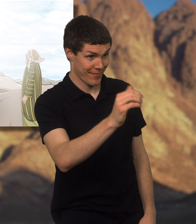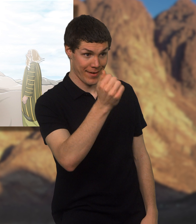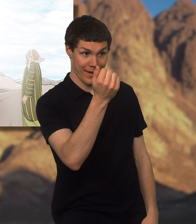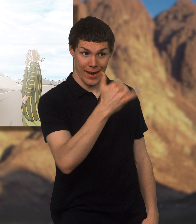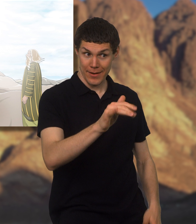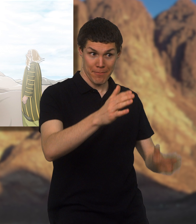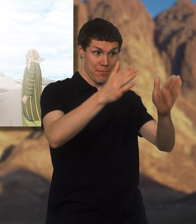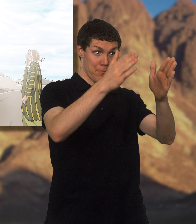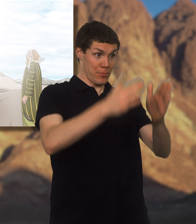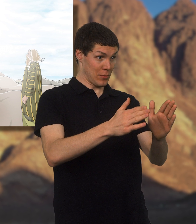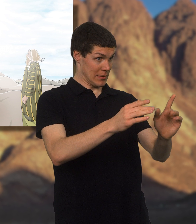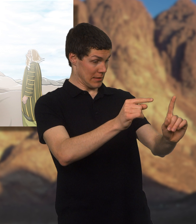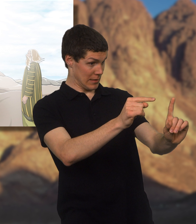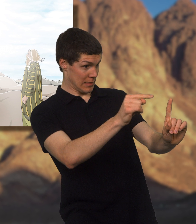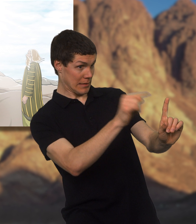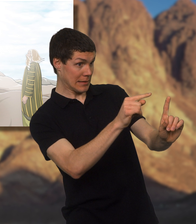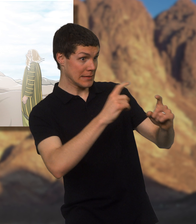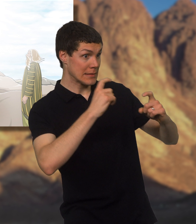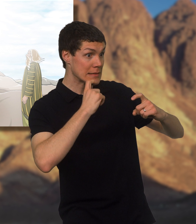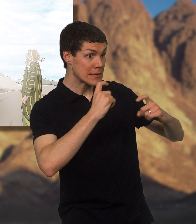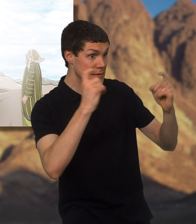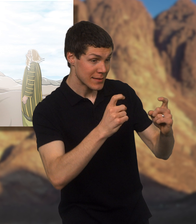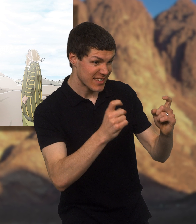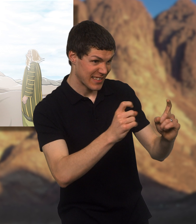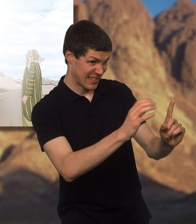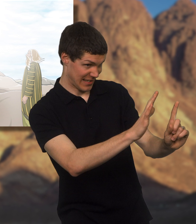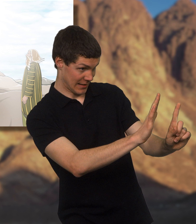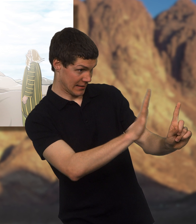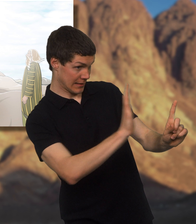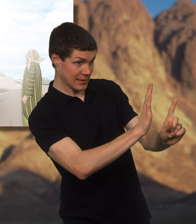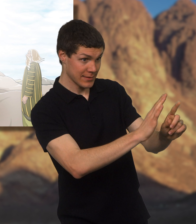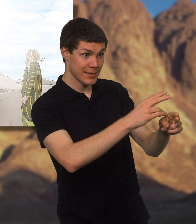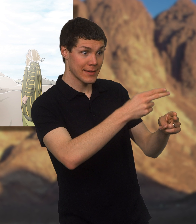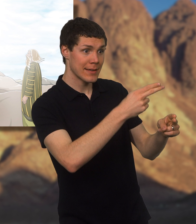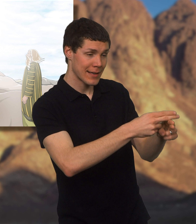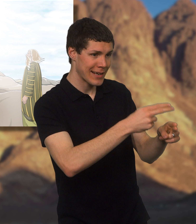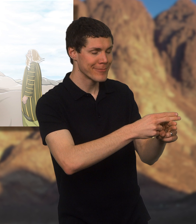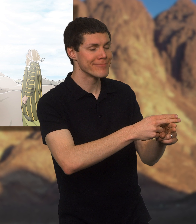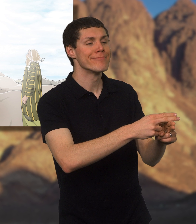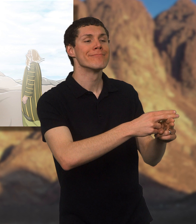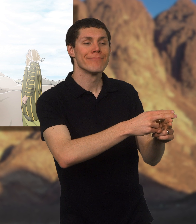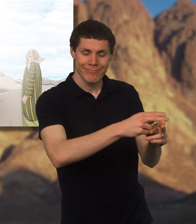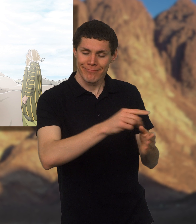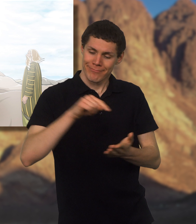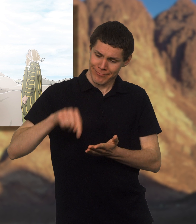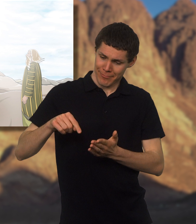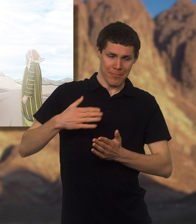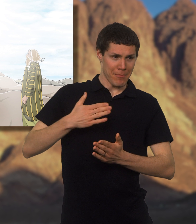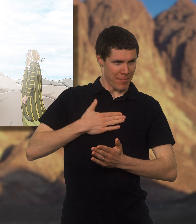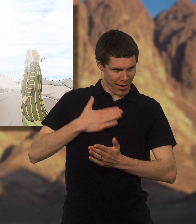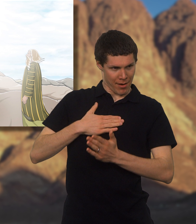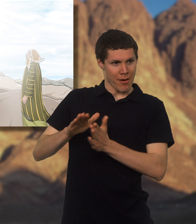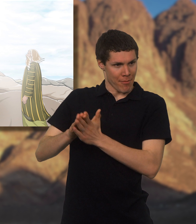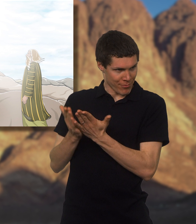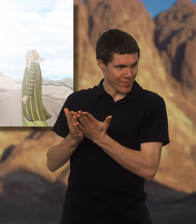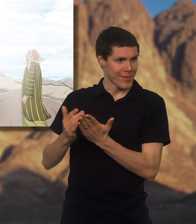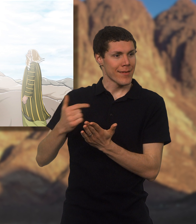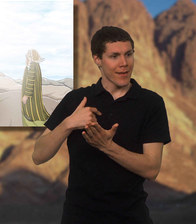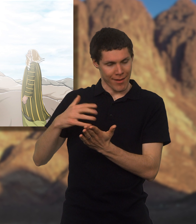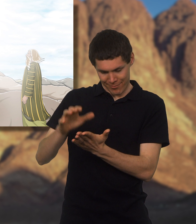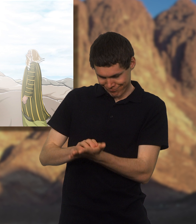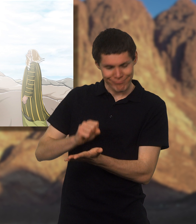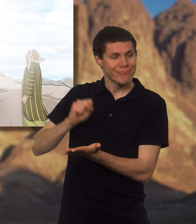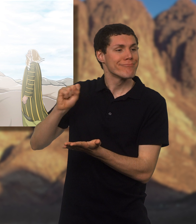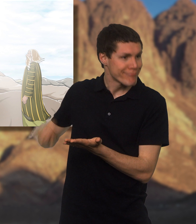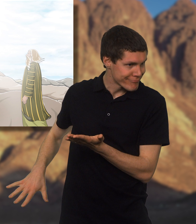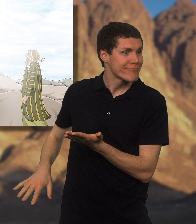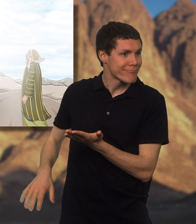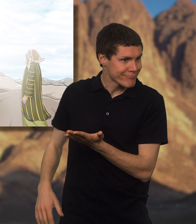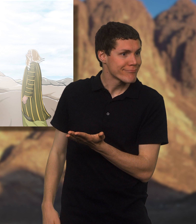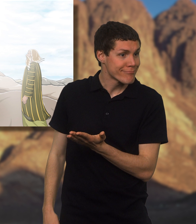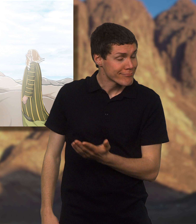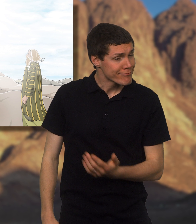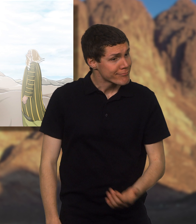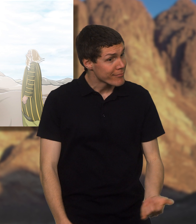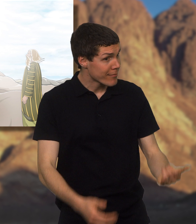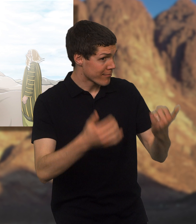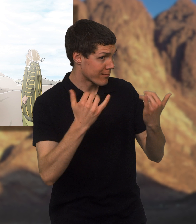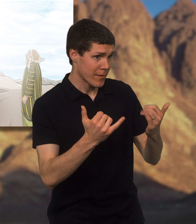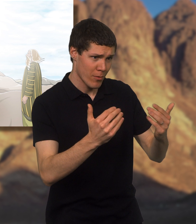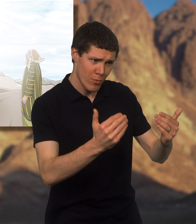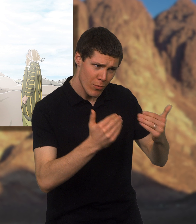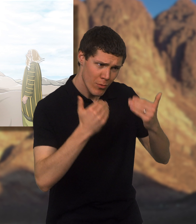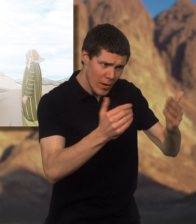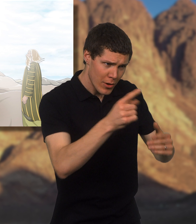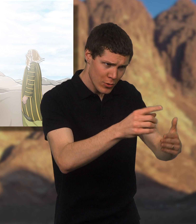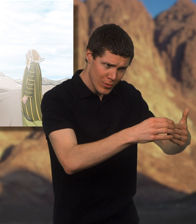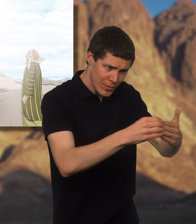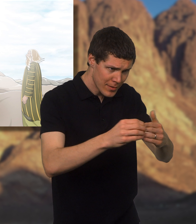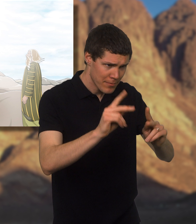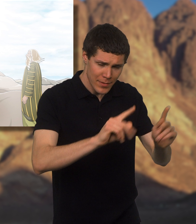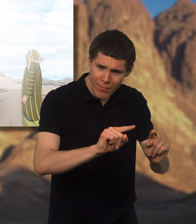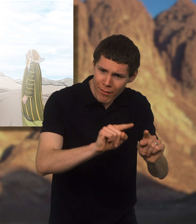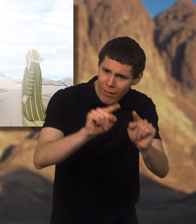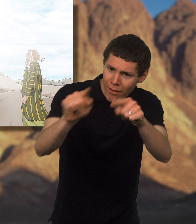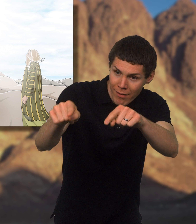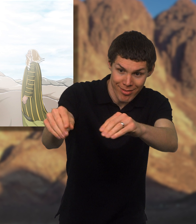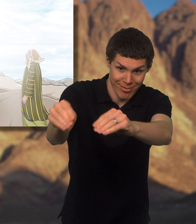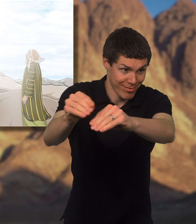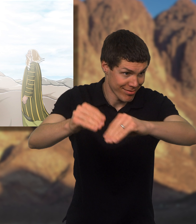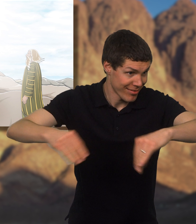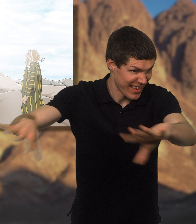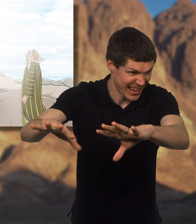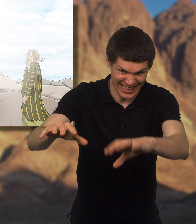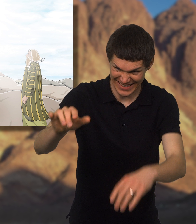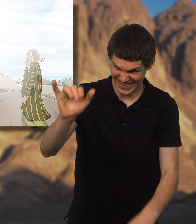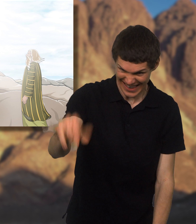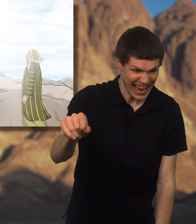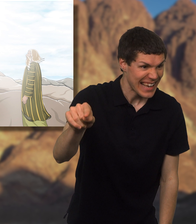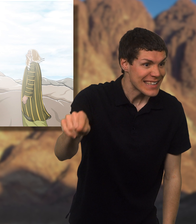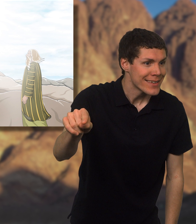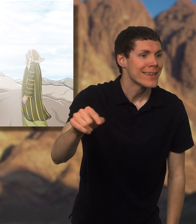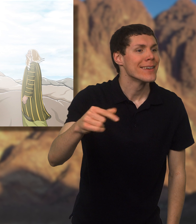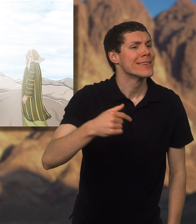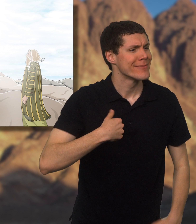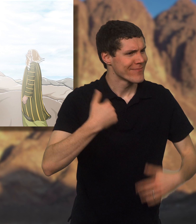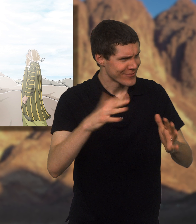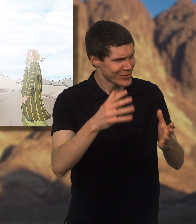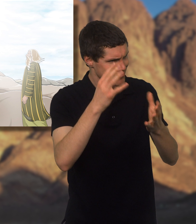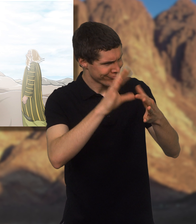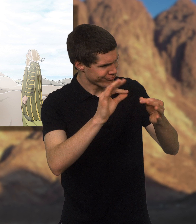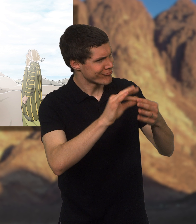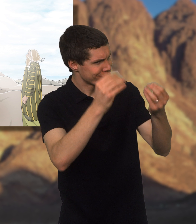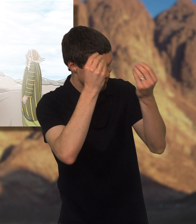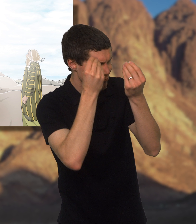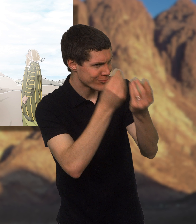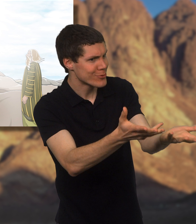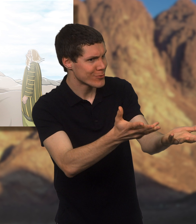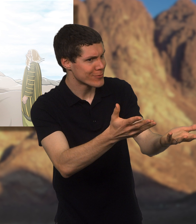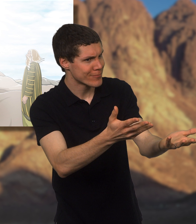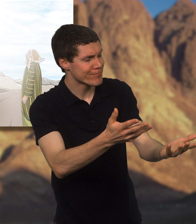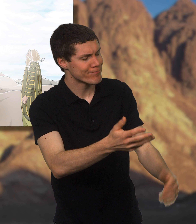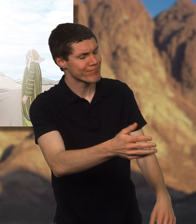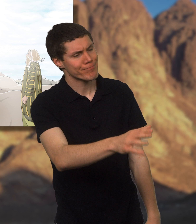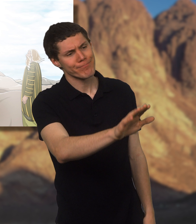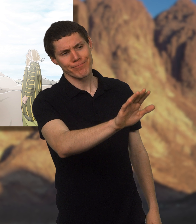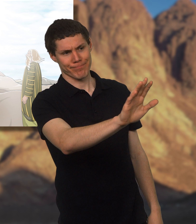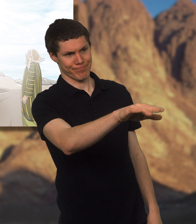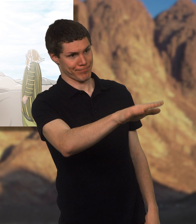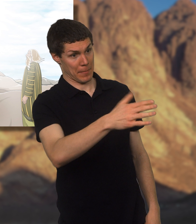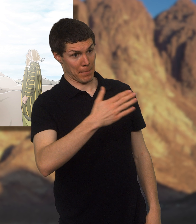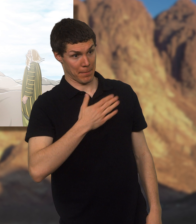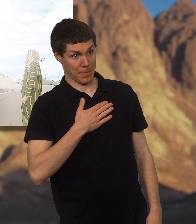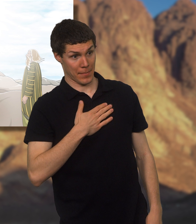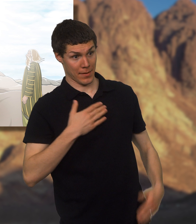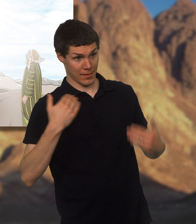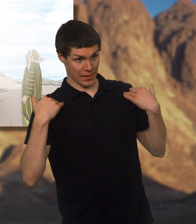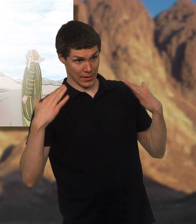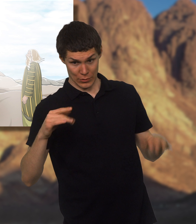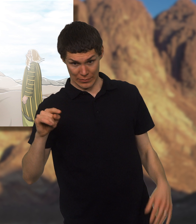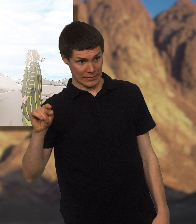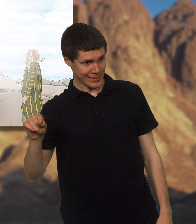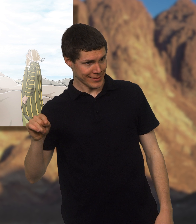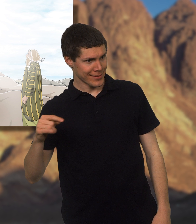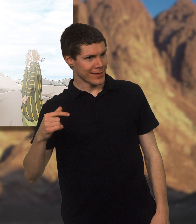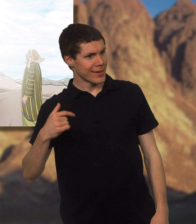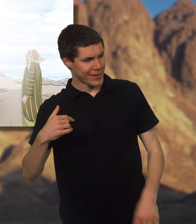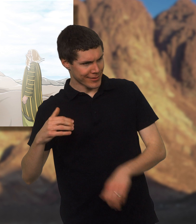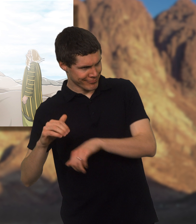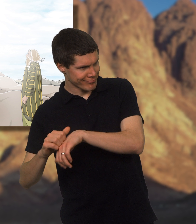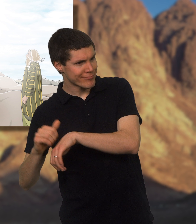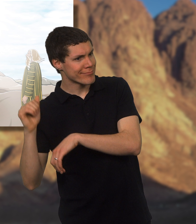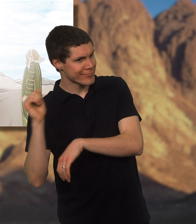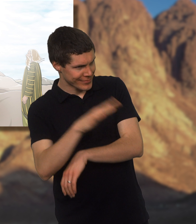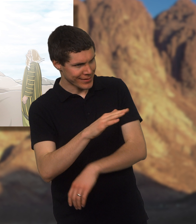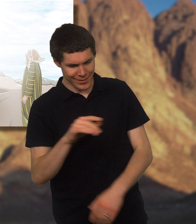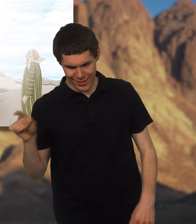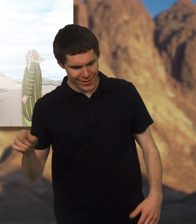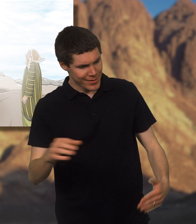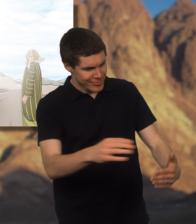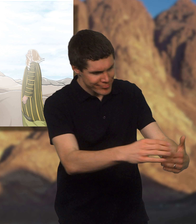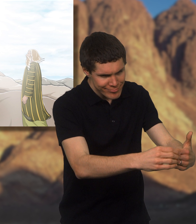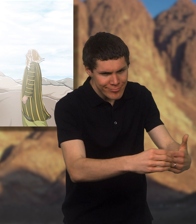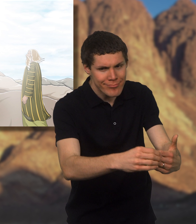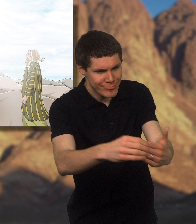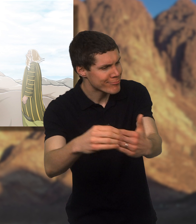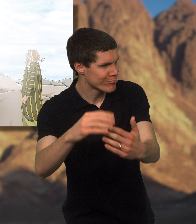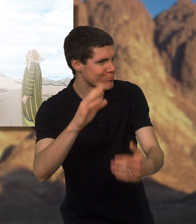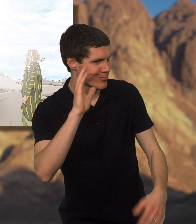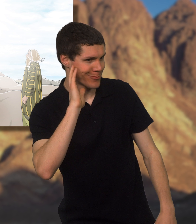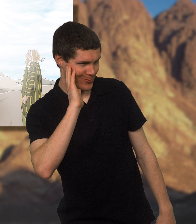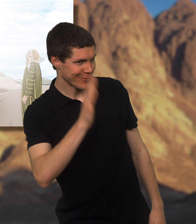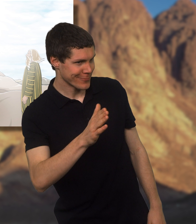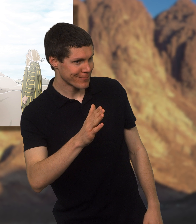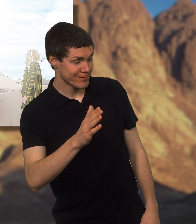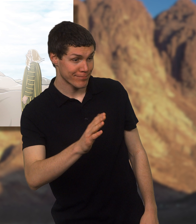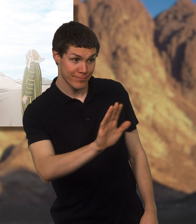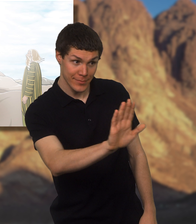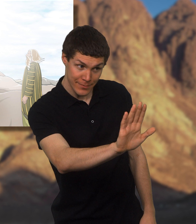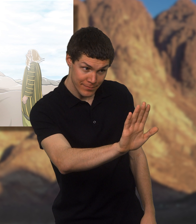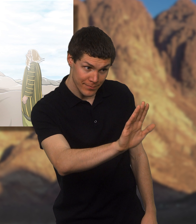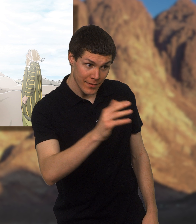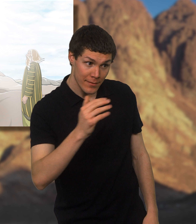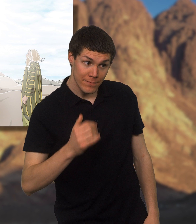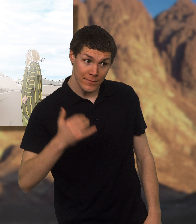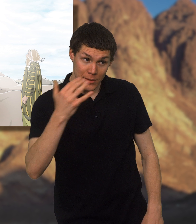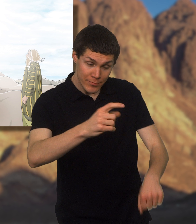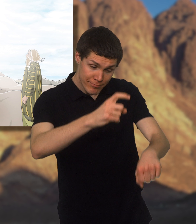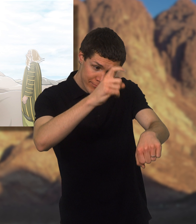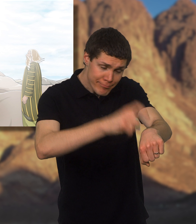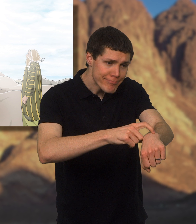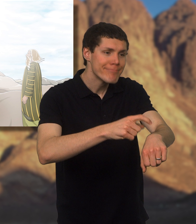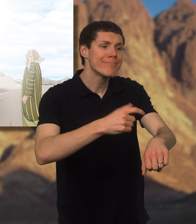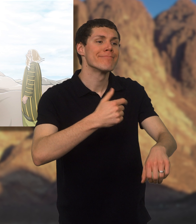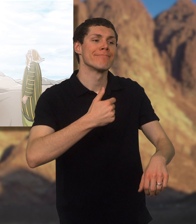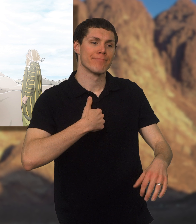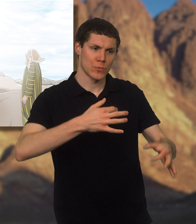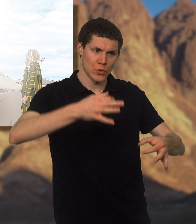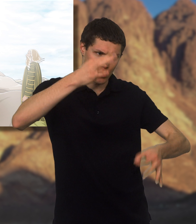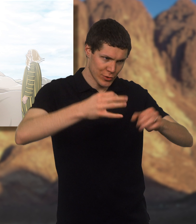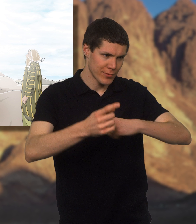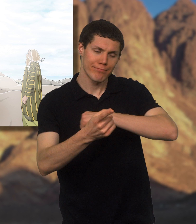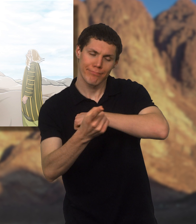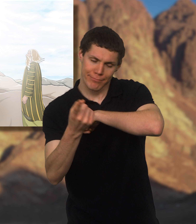The LORD replied to Moses, “Whoever has sinned against Me, I will blot out of My book. Now go, lead the people to the place I described.